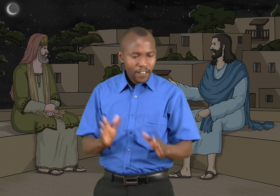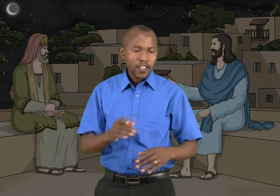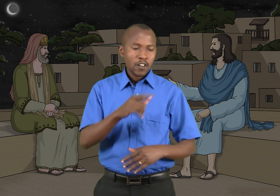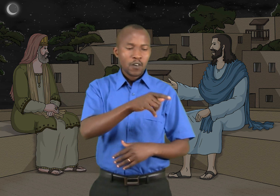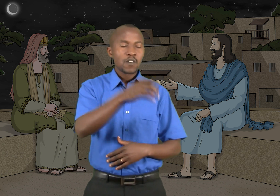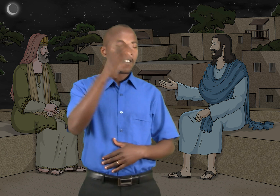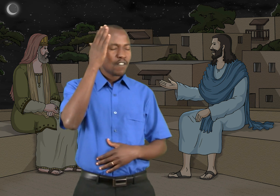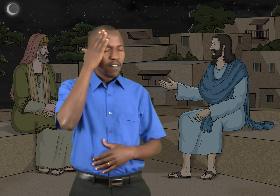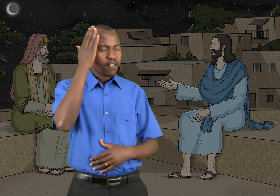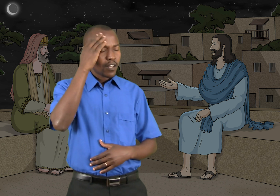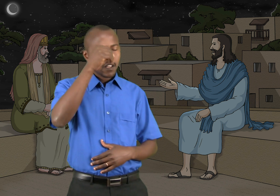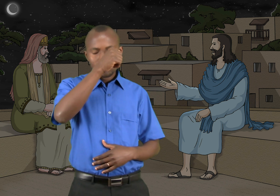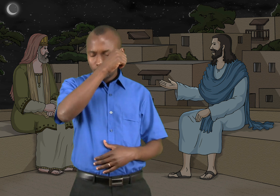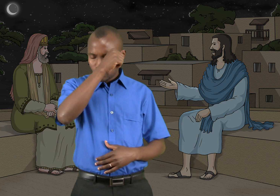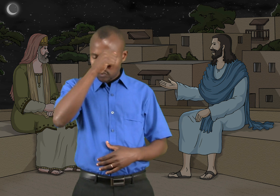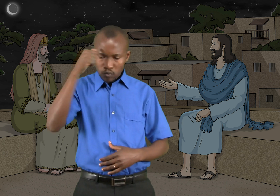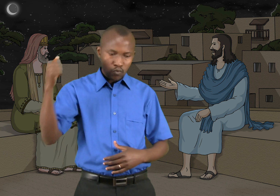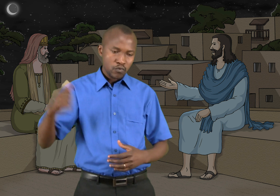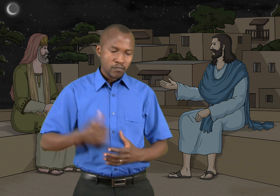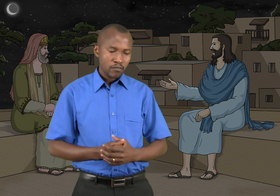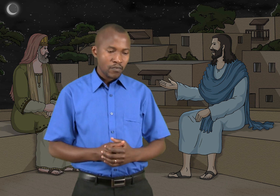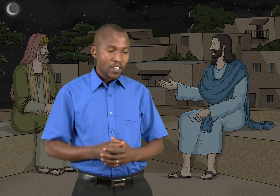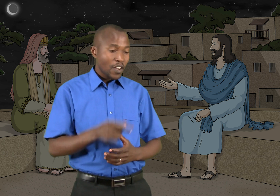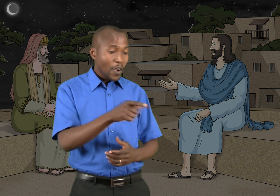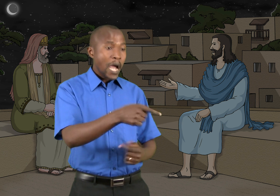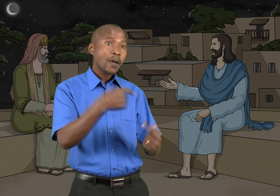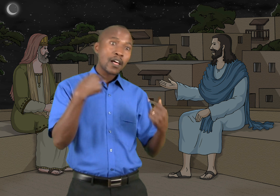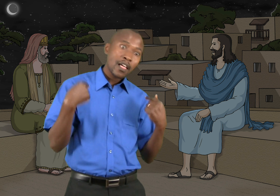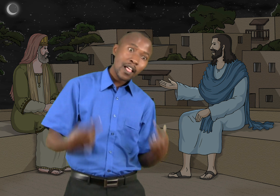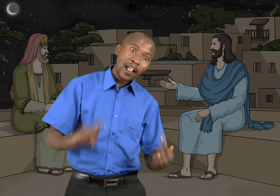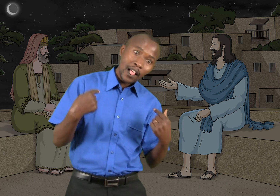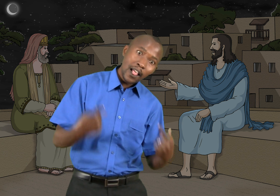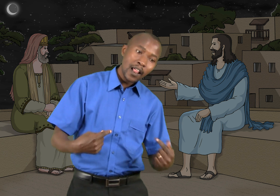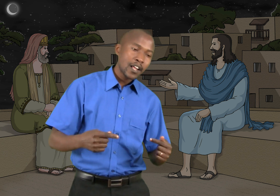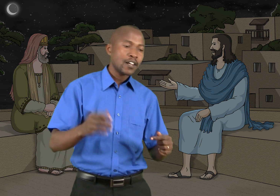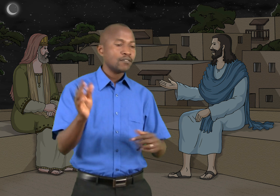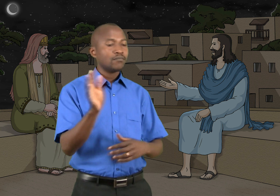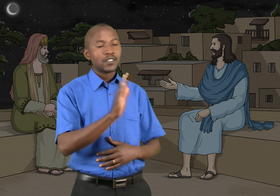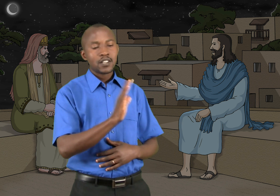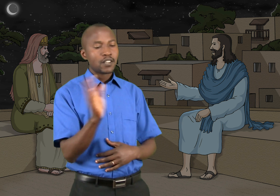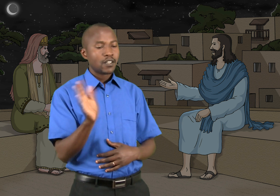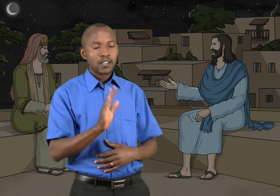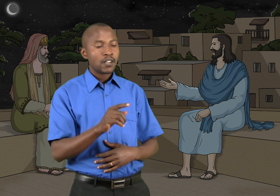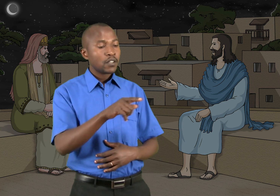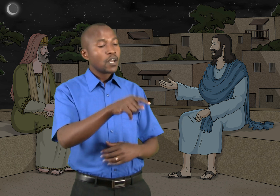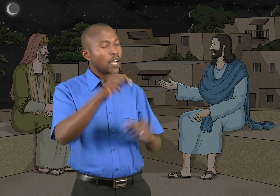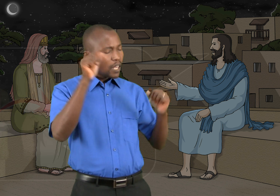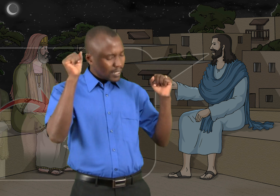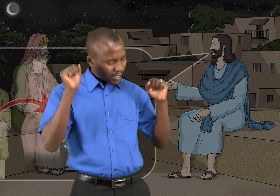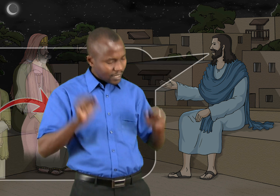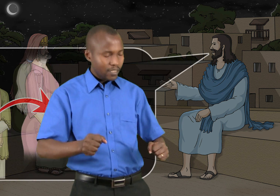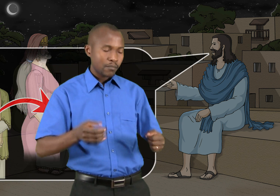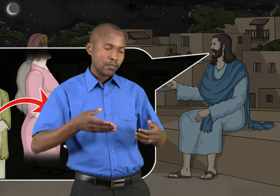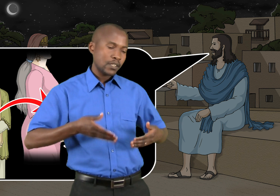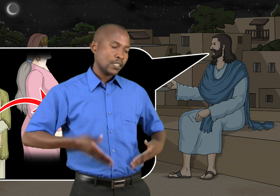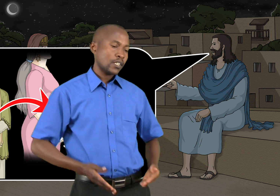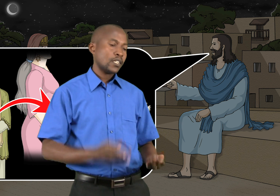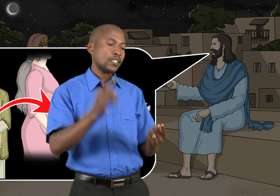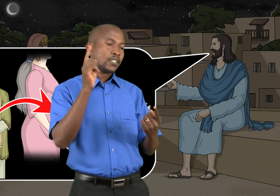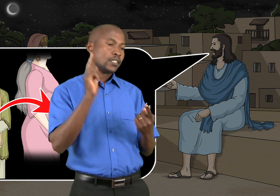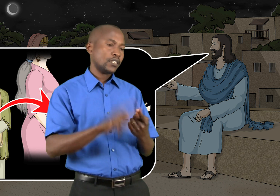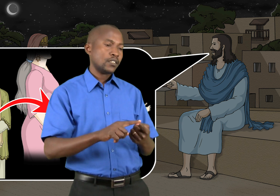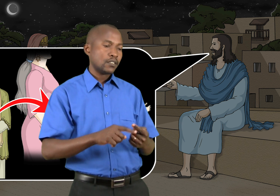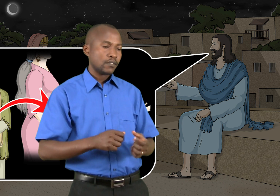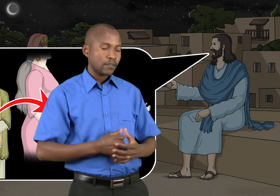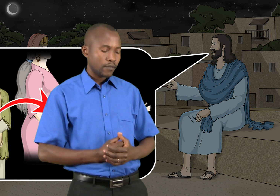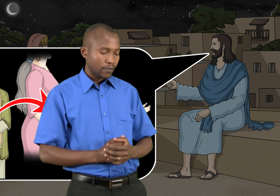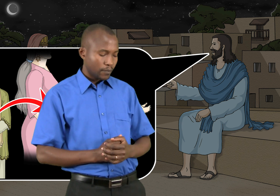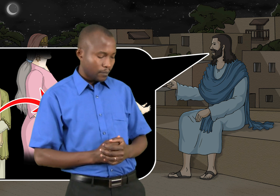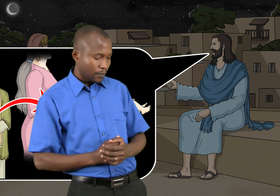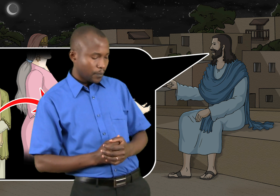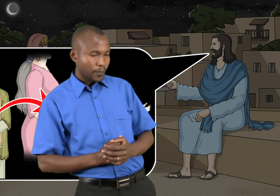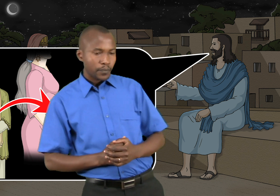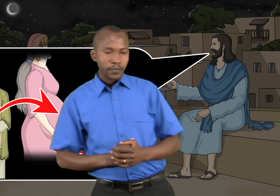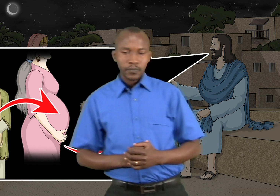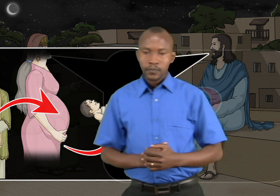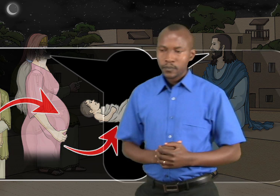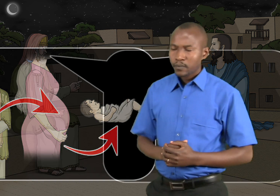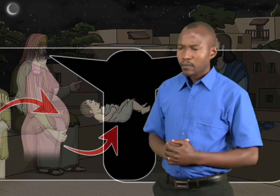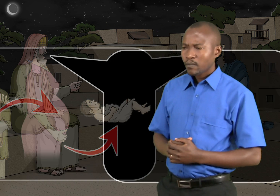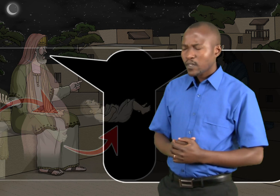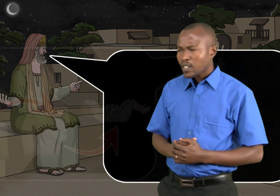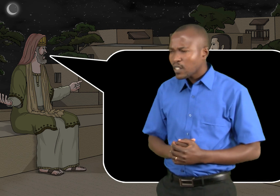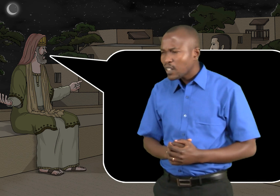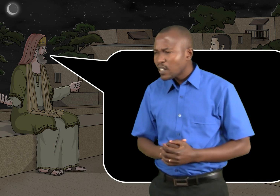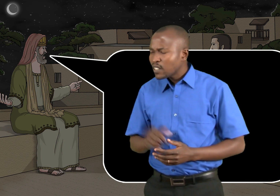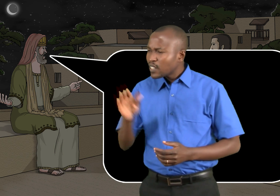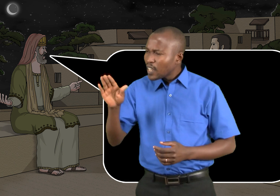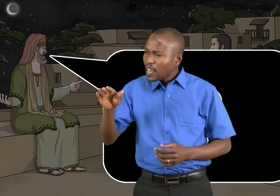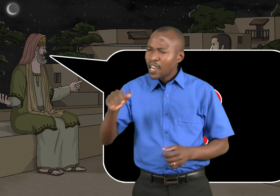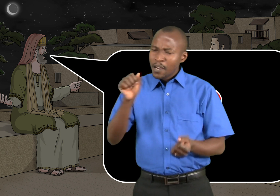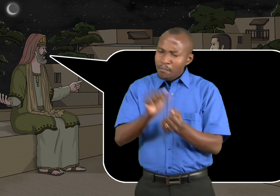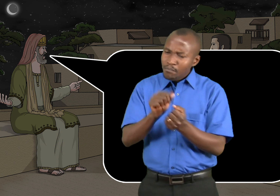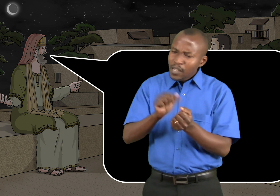So it is with everyone born of the Spirit.”